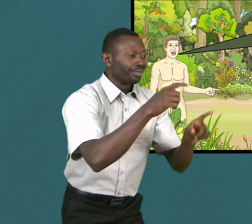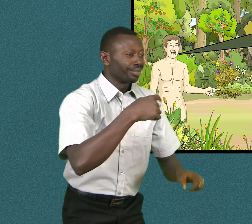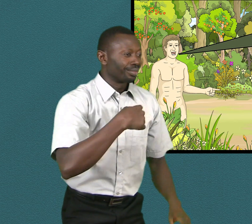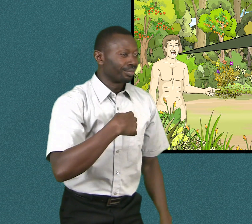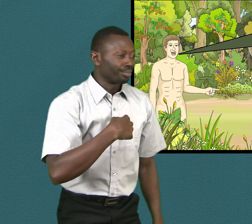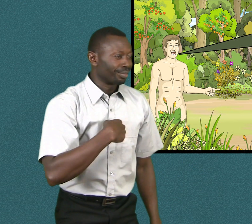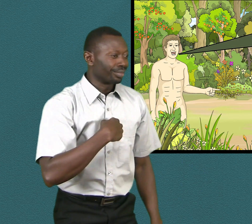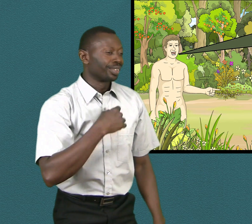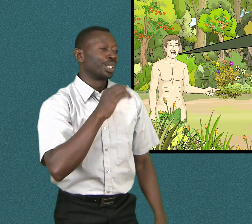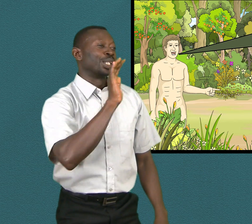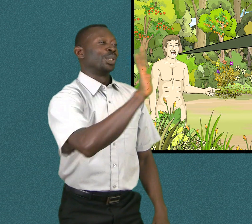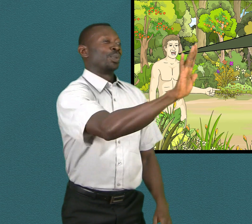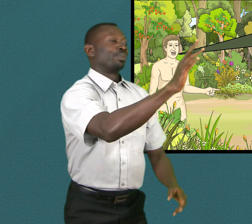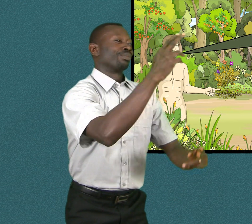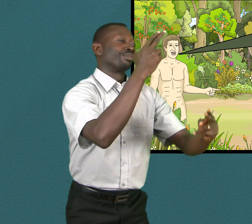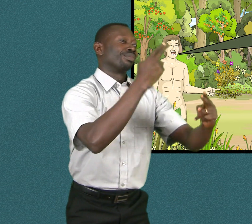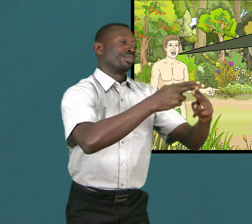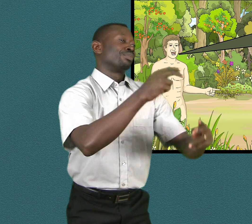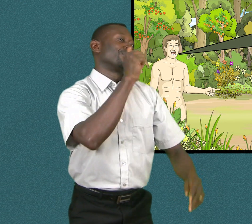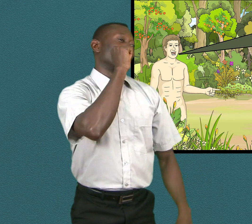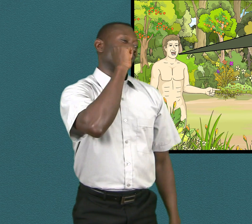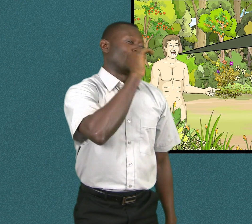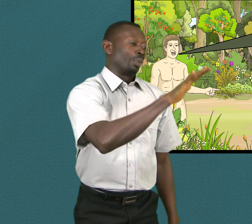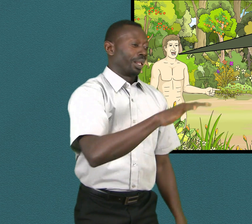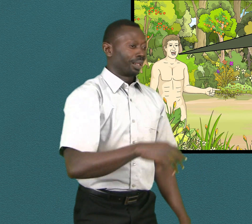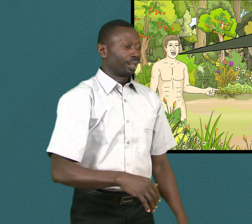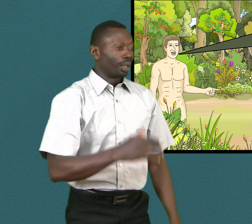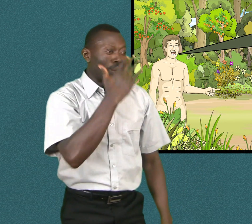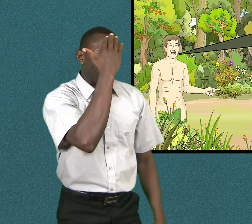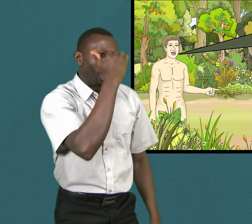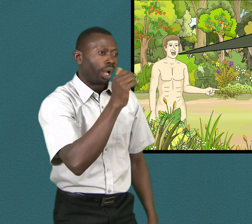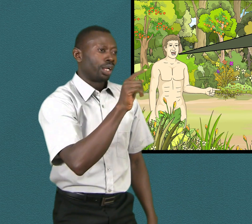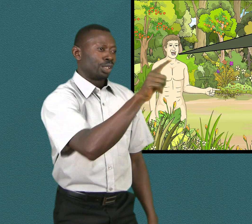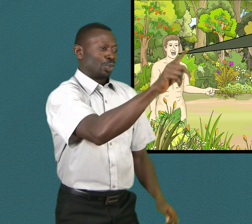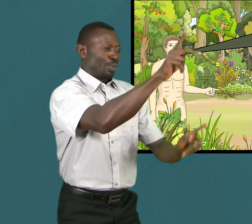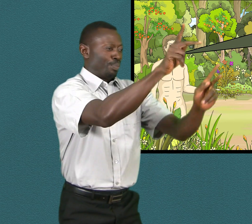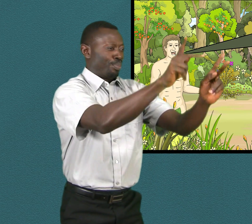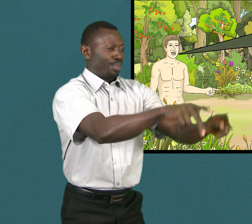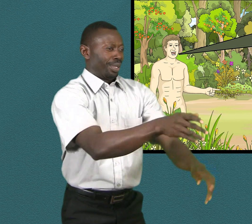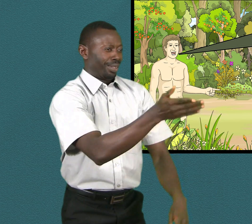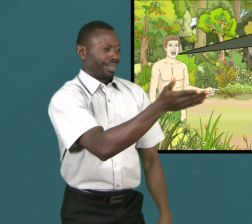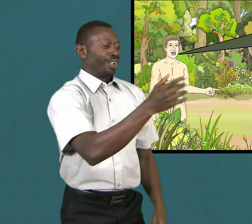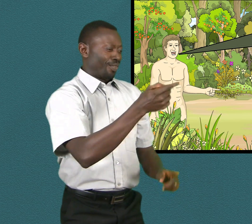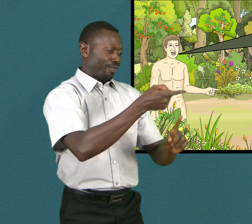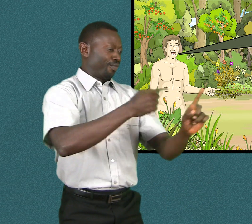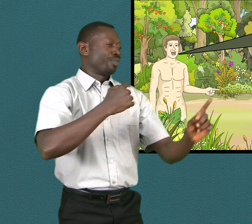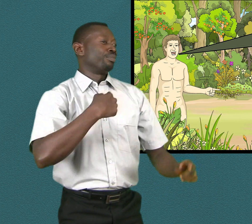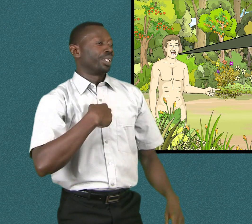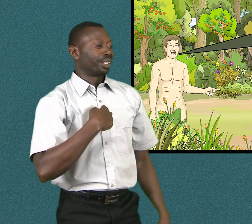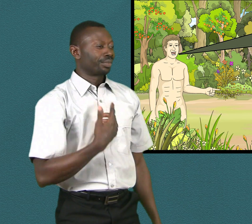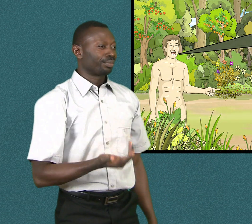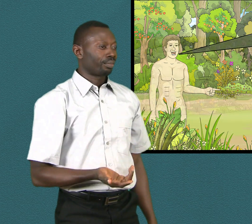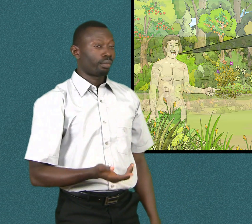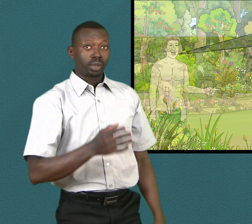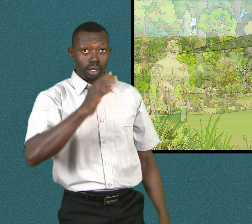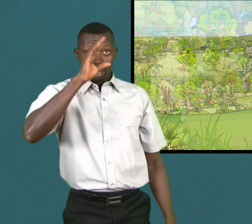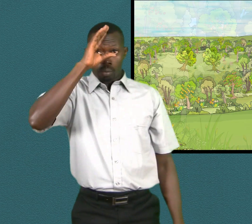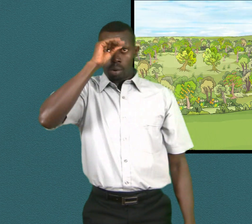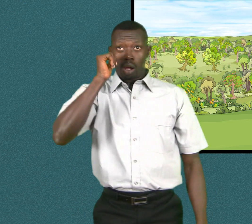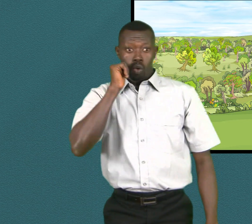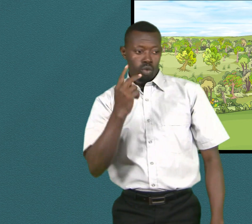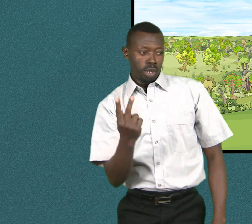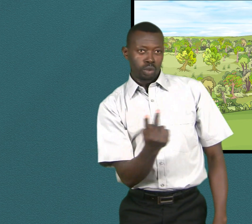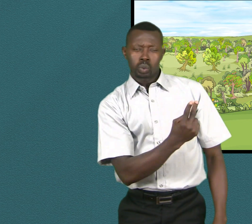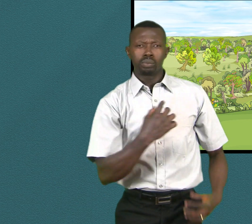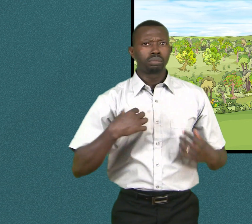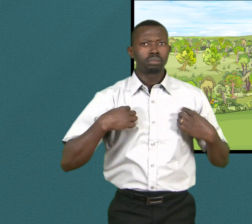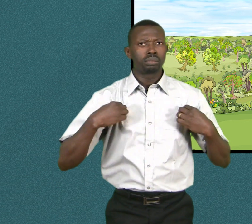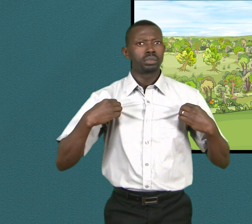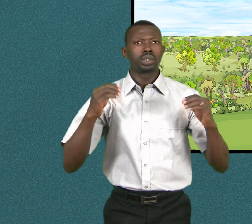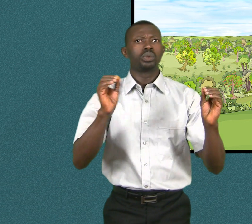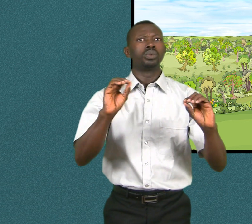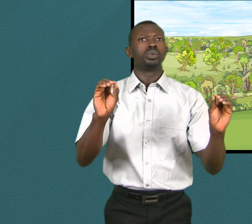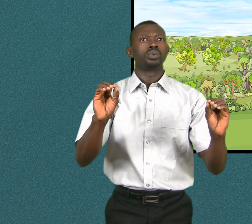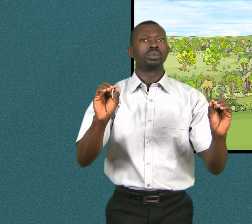she shall be called ‘woman,’ for out of man she was taken.”